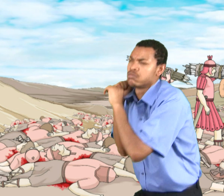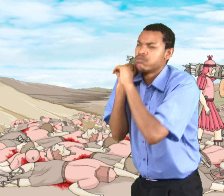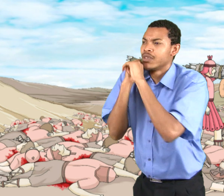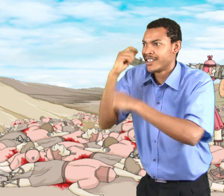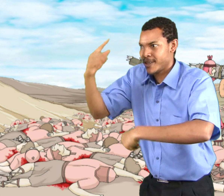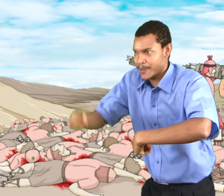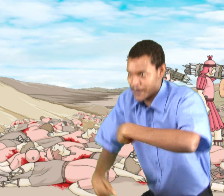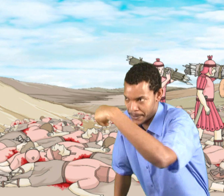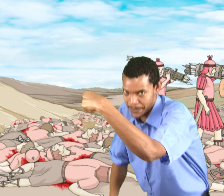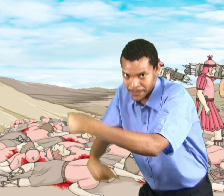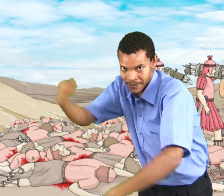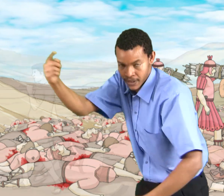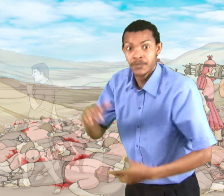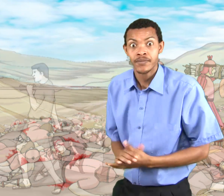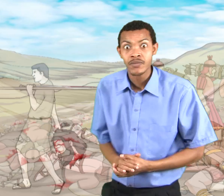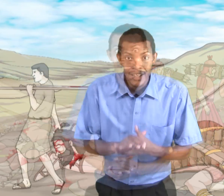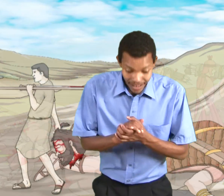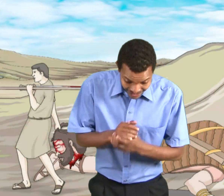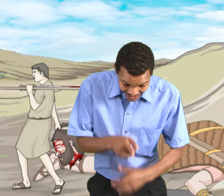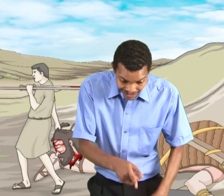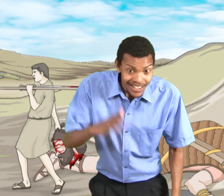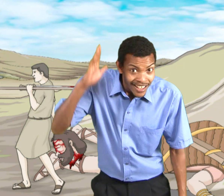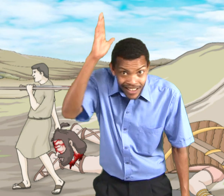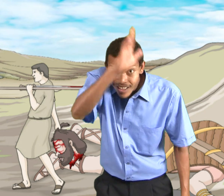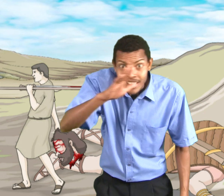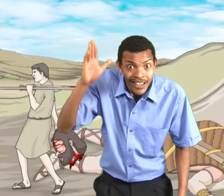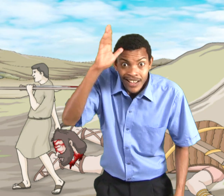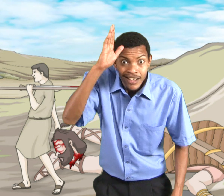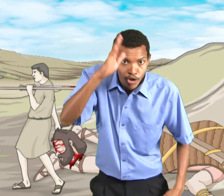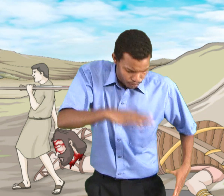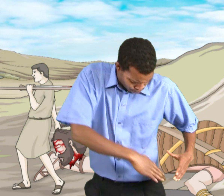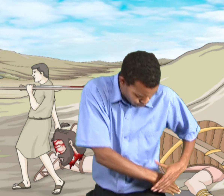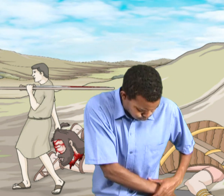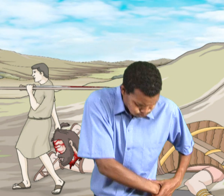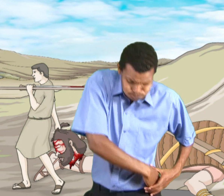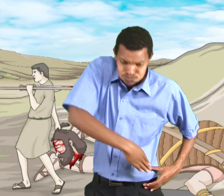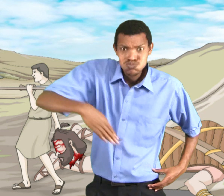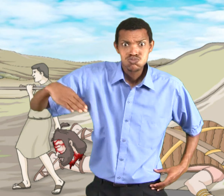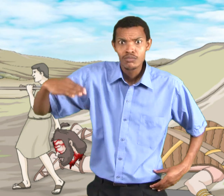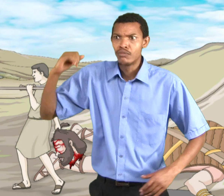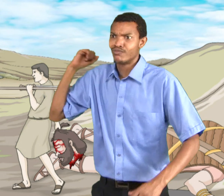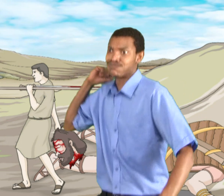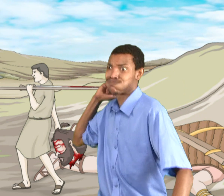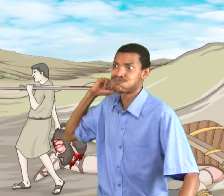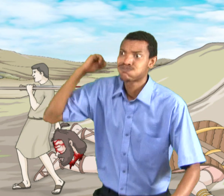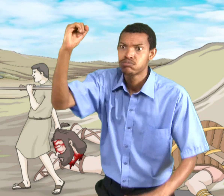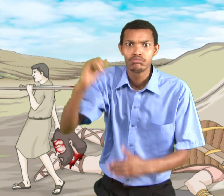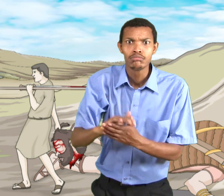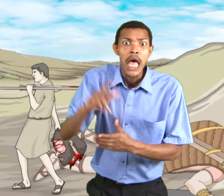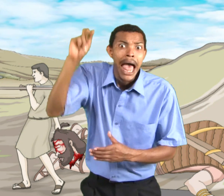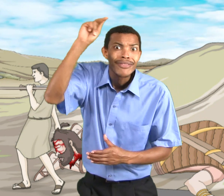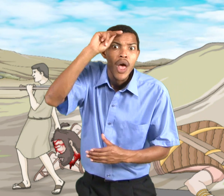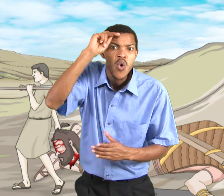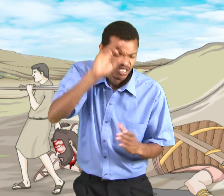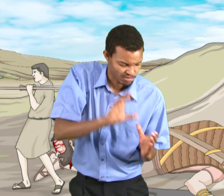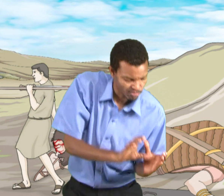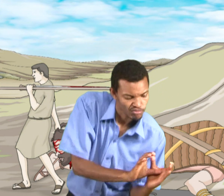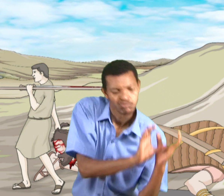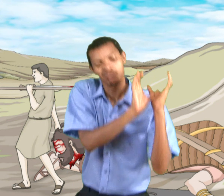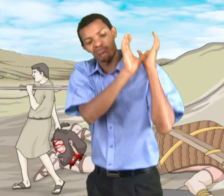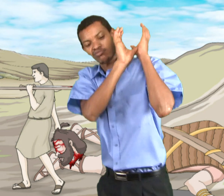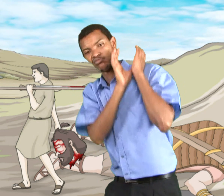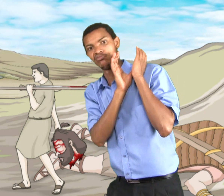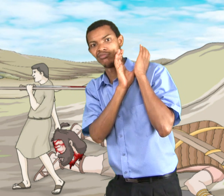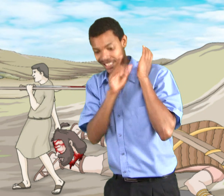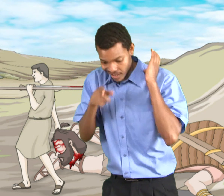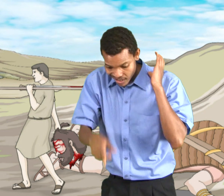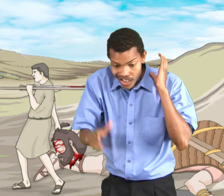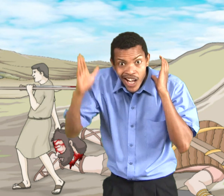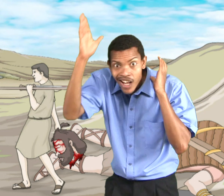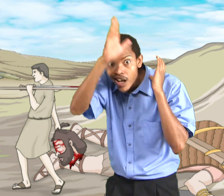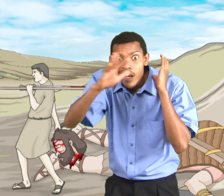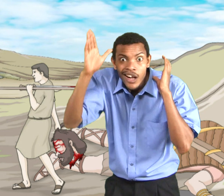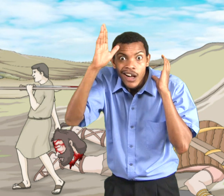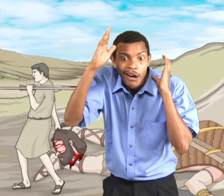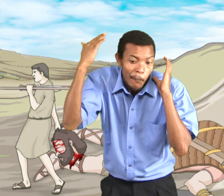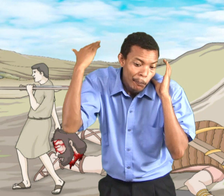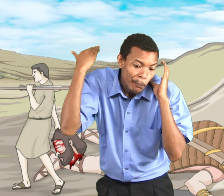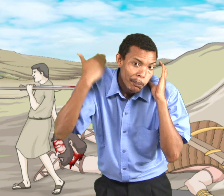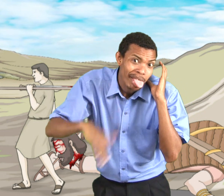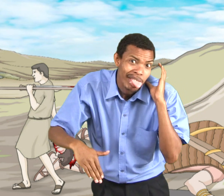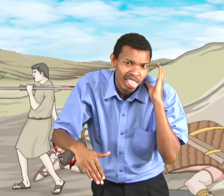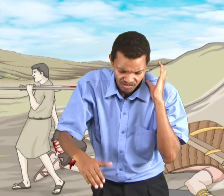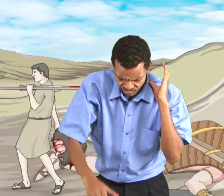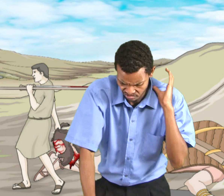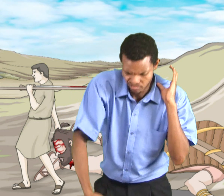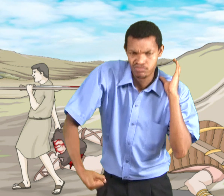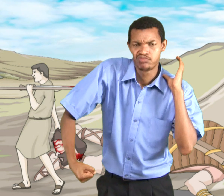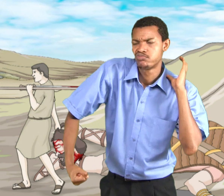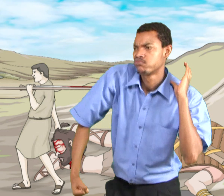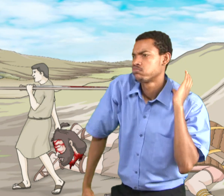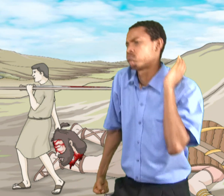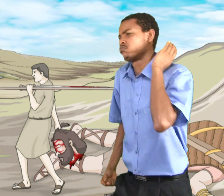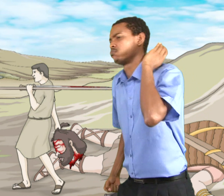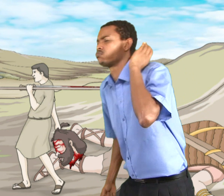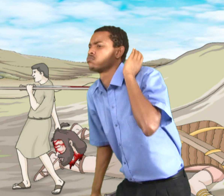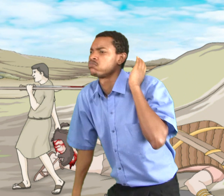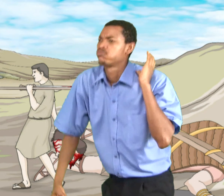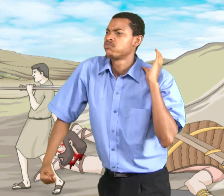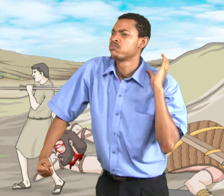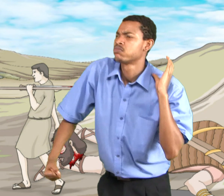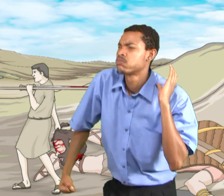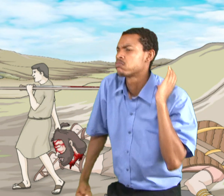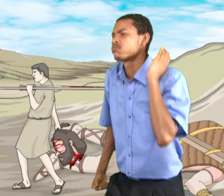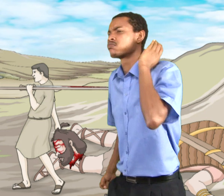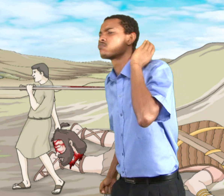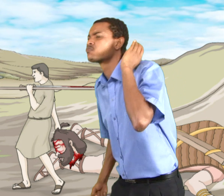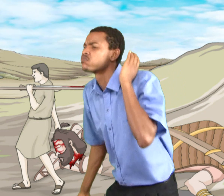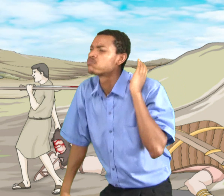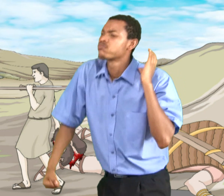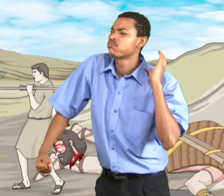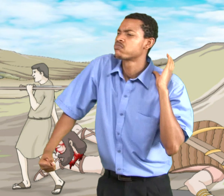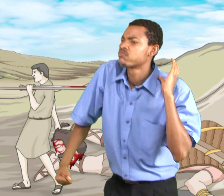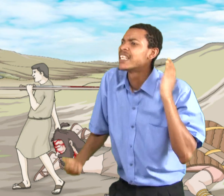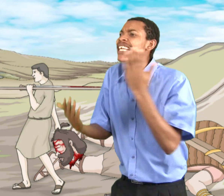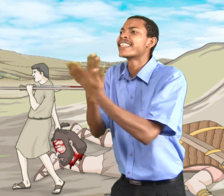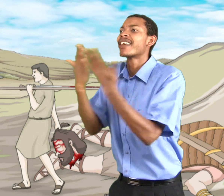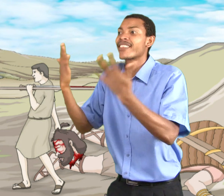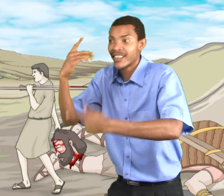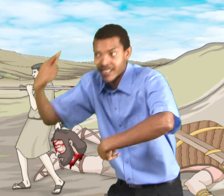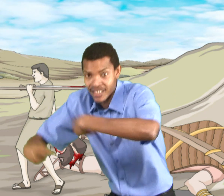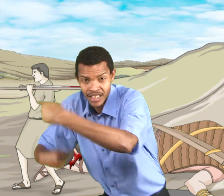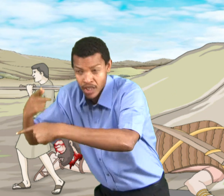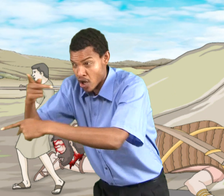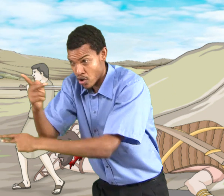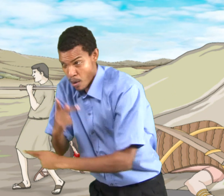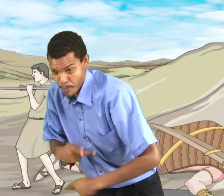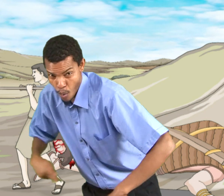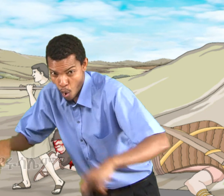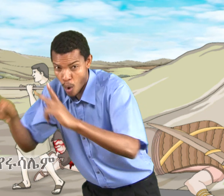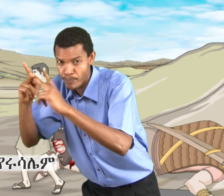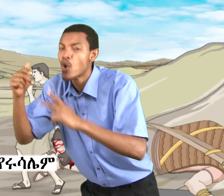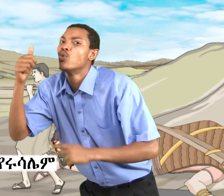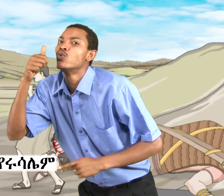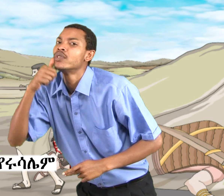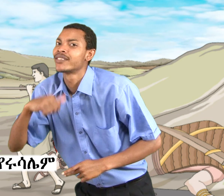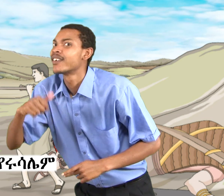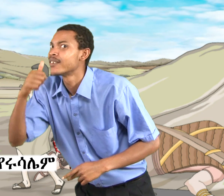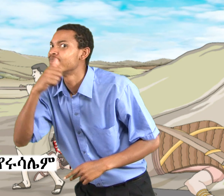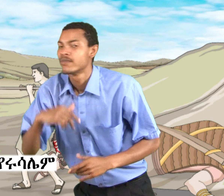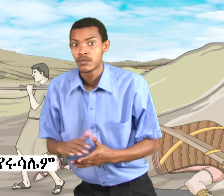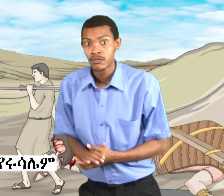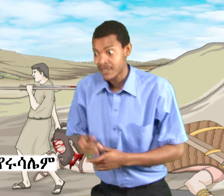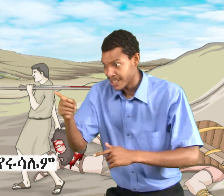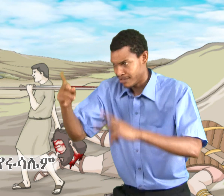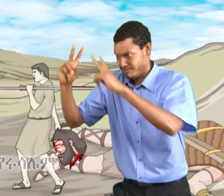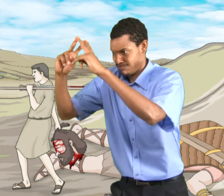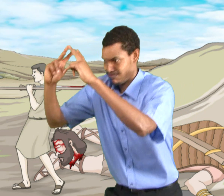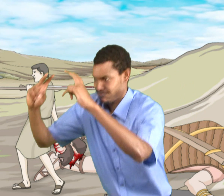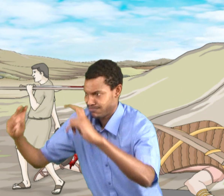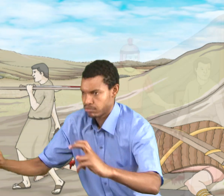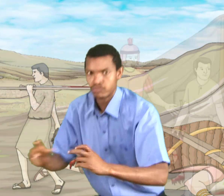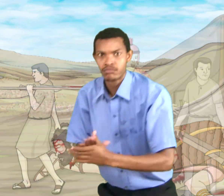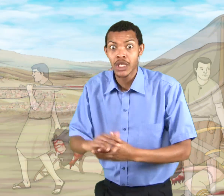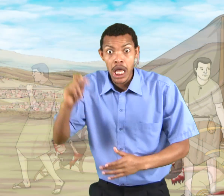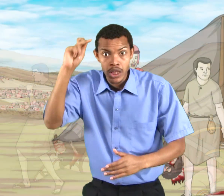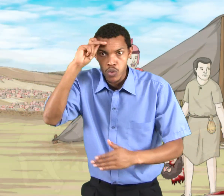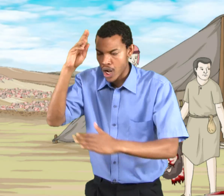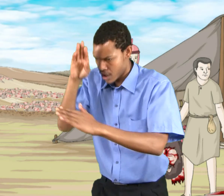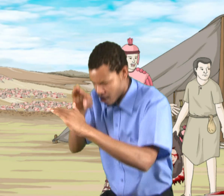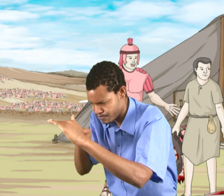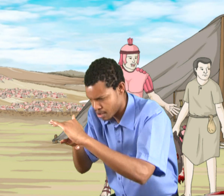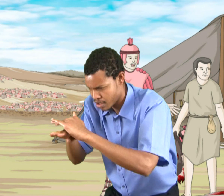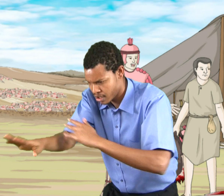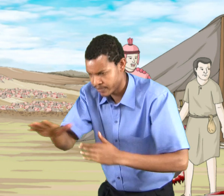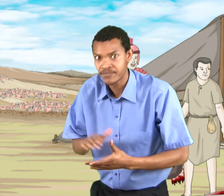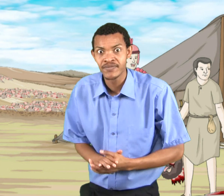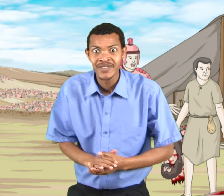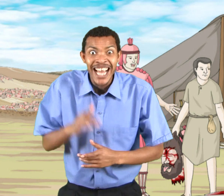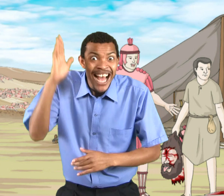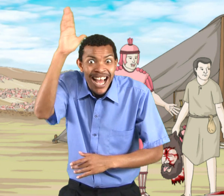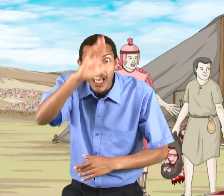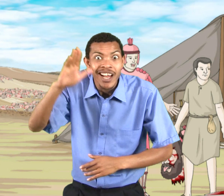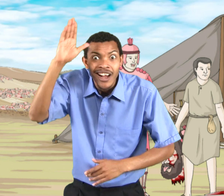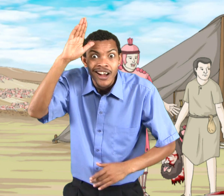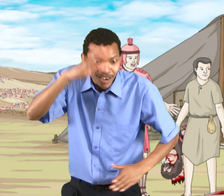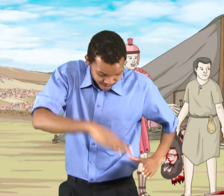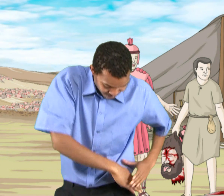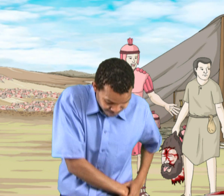David took the head of the Philistine and brought it to Jerusalem, and he put Goliath’s weapons in his own tent. As Saul had watched David going out to confront the Philistine, he said to Abner the commander of the army, “Abner, whose son is this young man?” “As surely as you live, O king,” Abner replied, “I do not know.” “Find out whose son this young man is!” said the king.